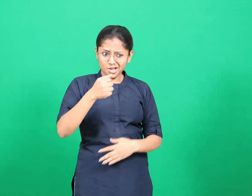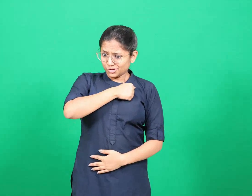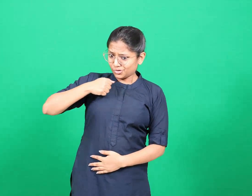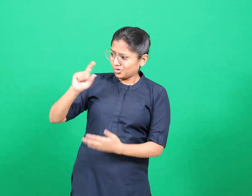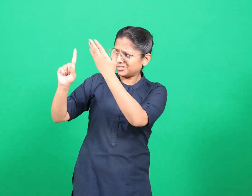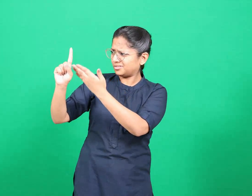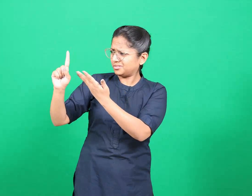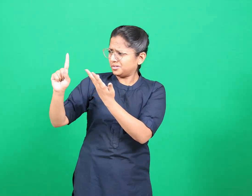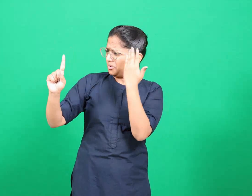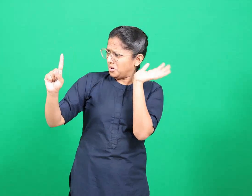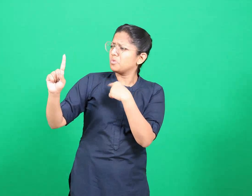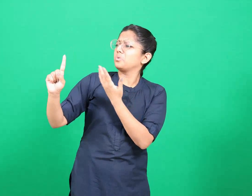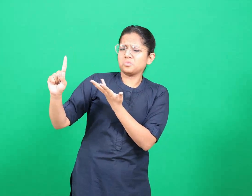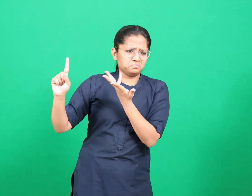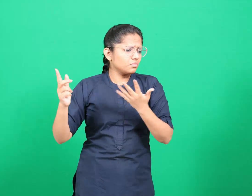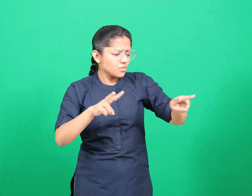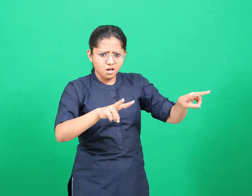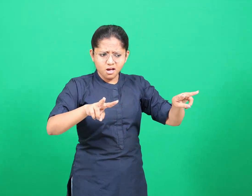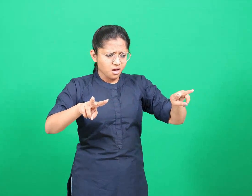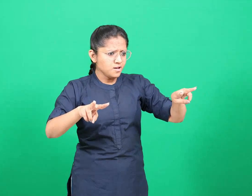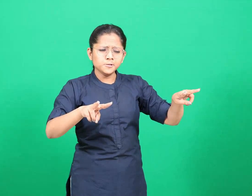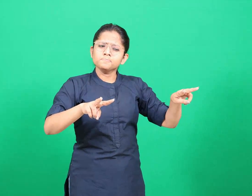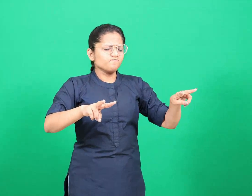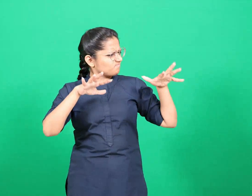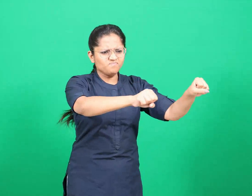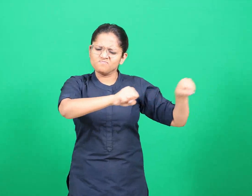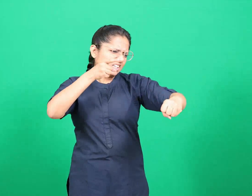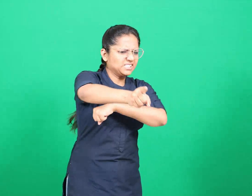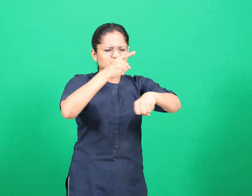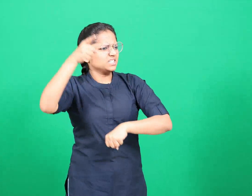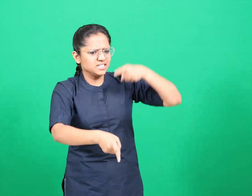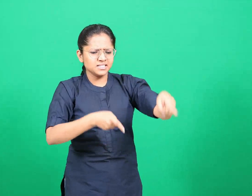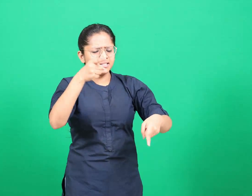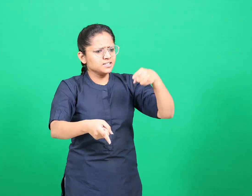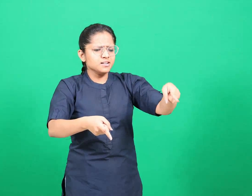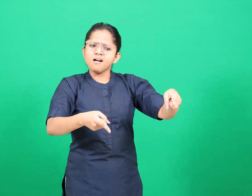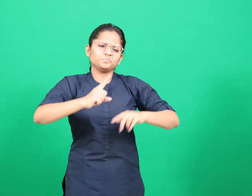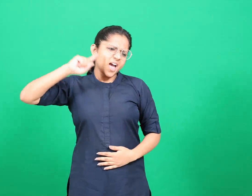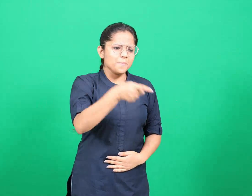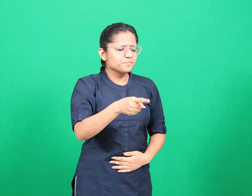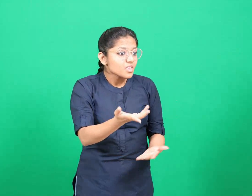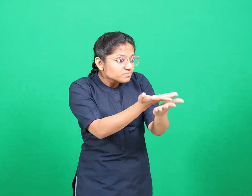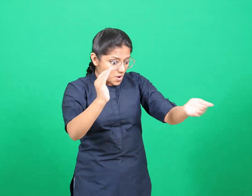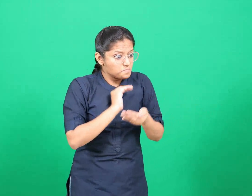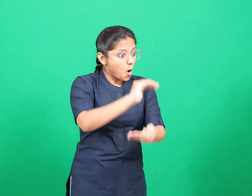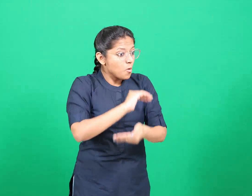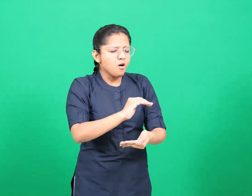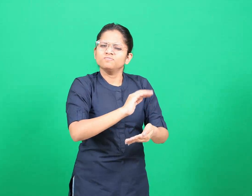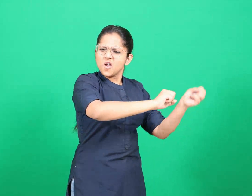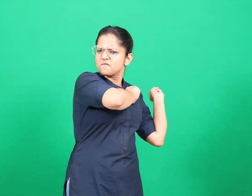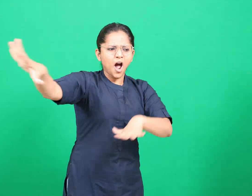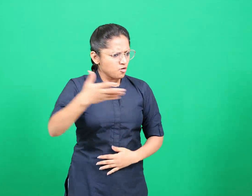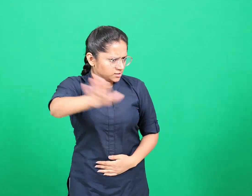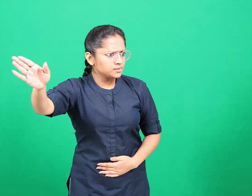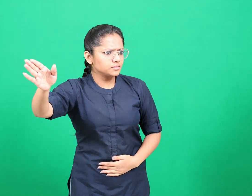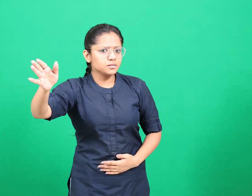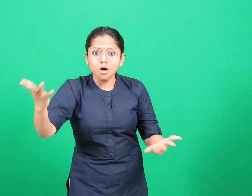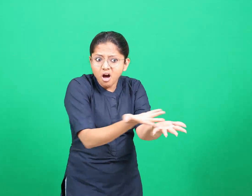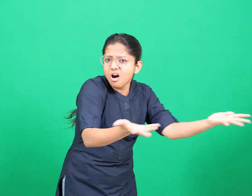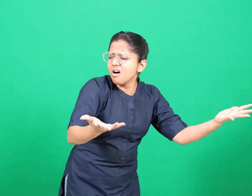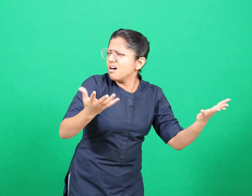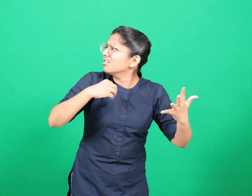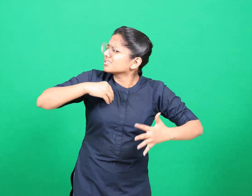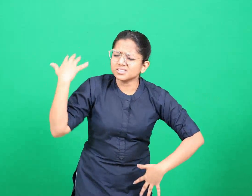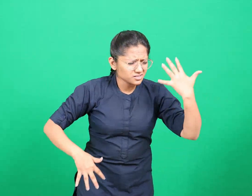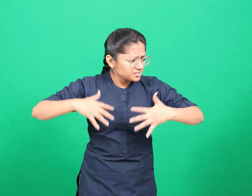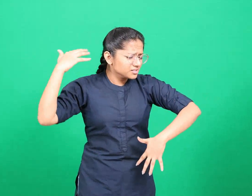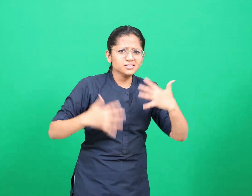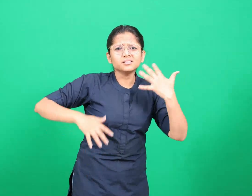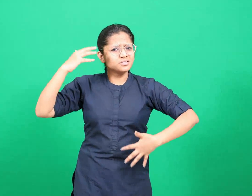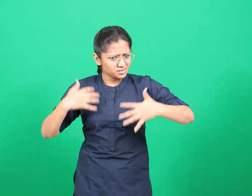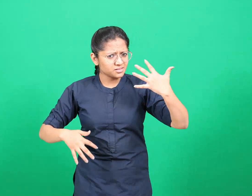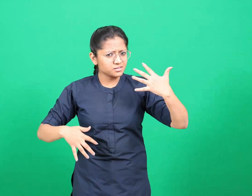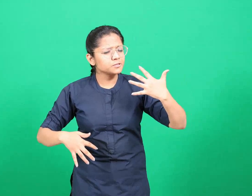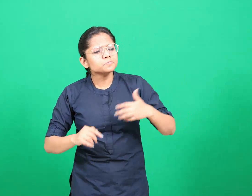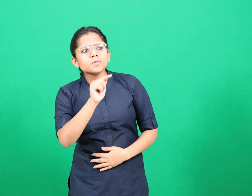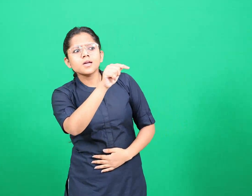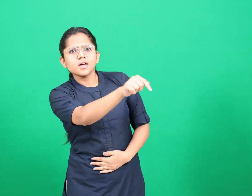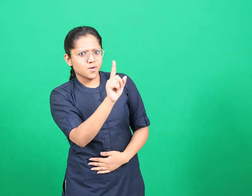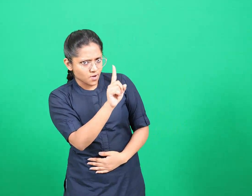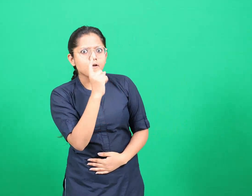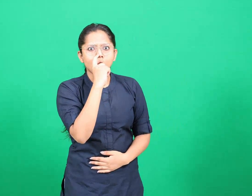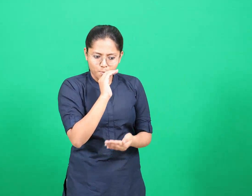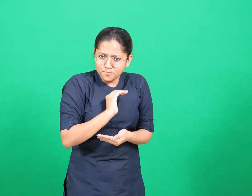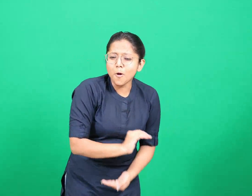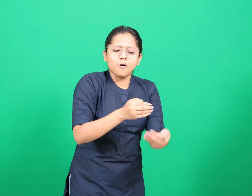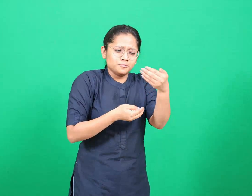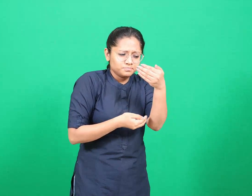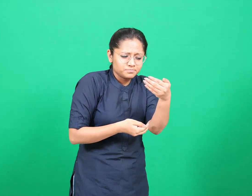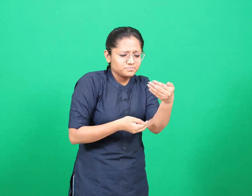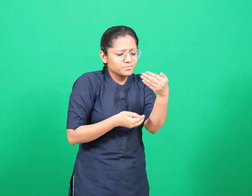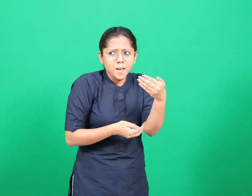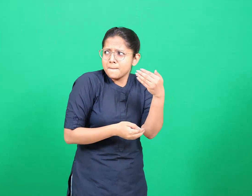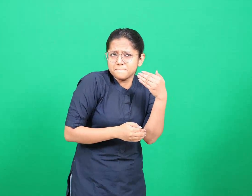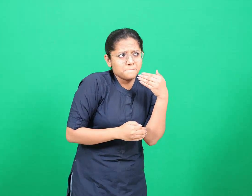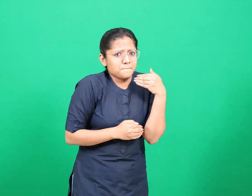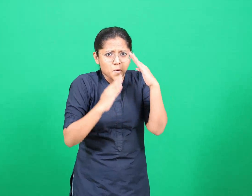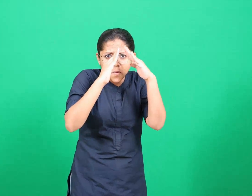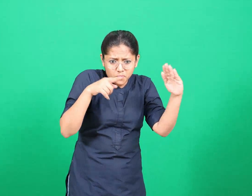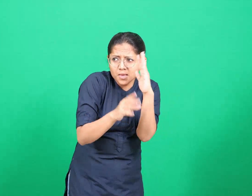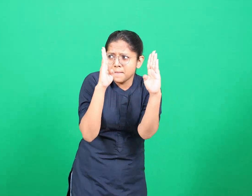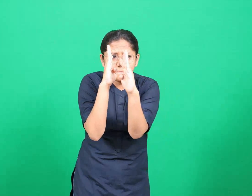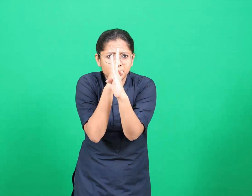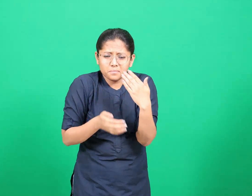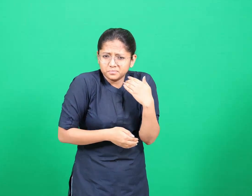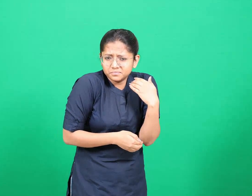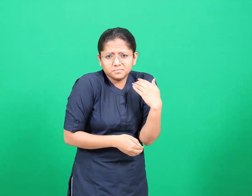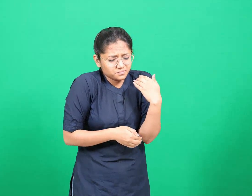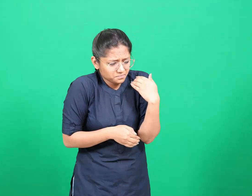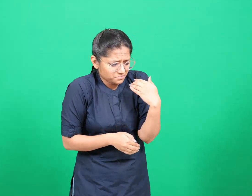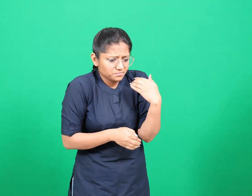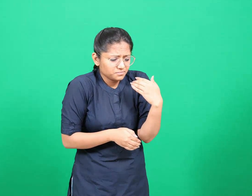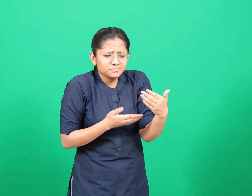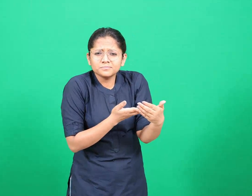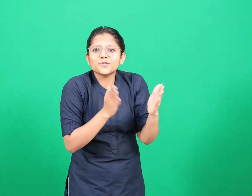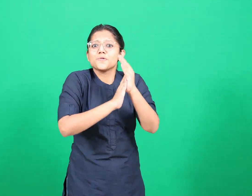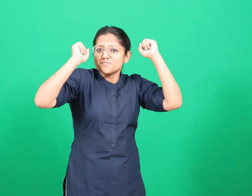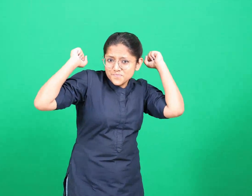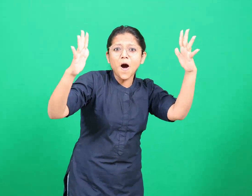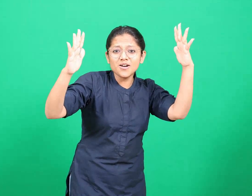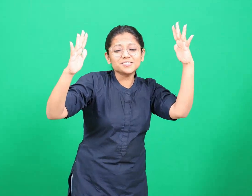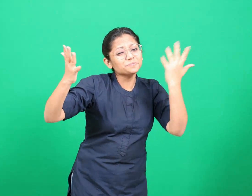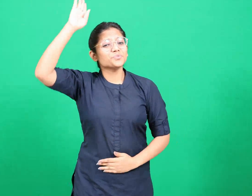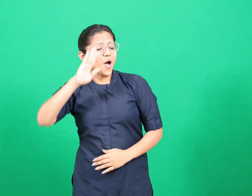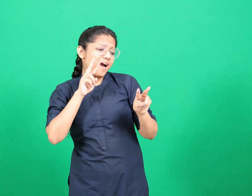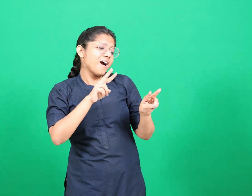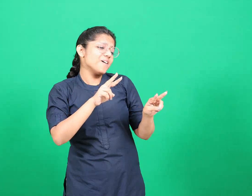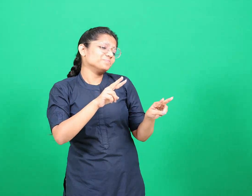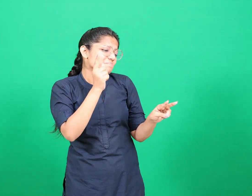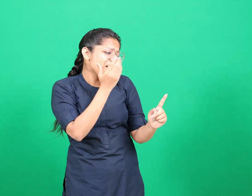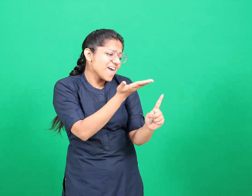He exploited our people and oppressed our fathers, forcing them to abandon their infants so they would die.